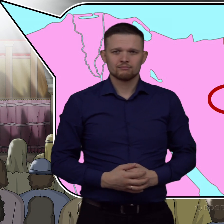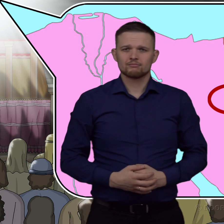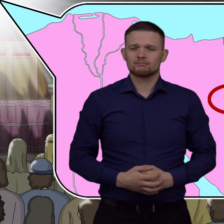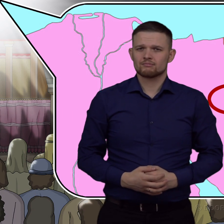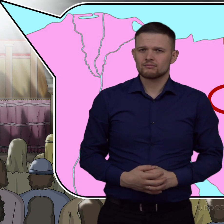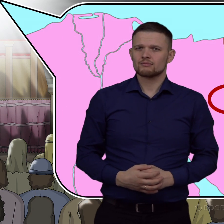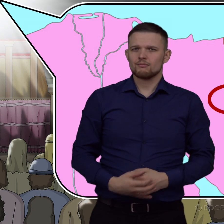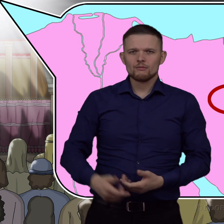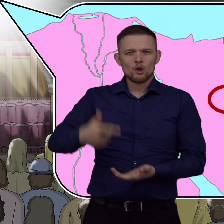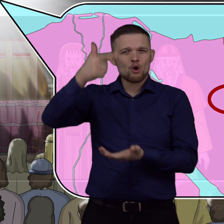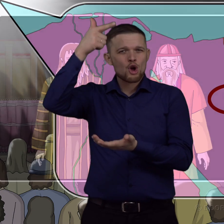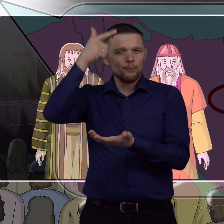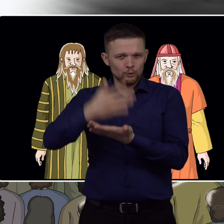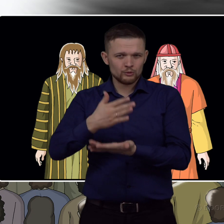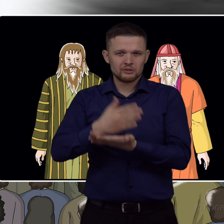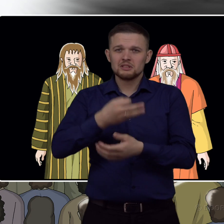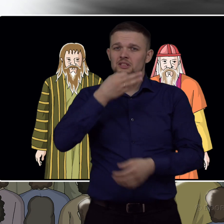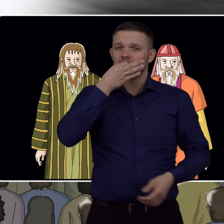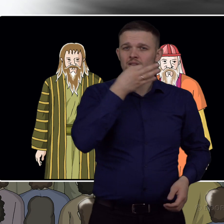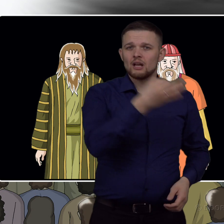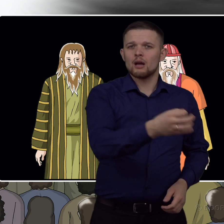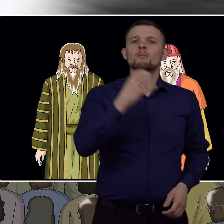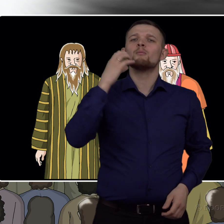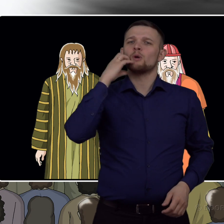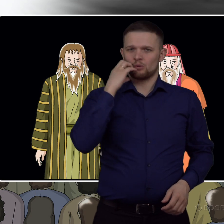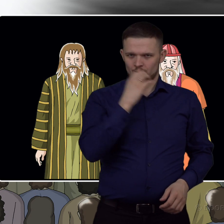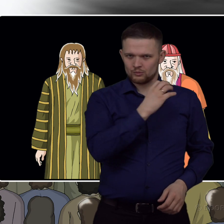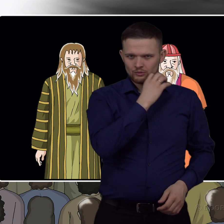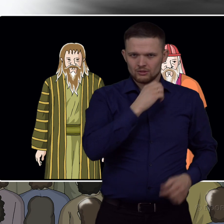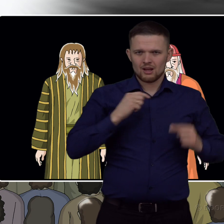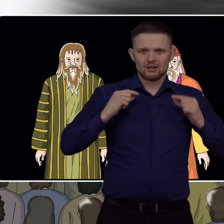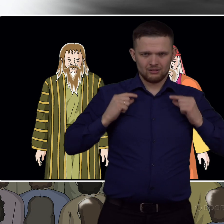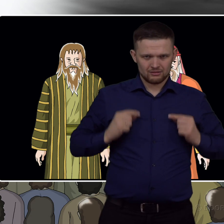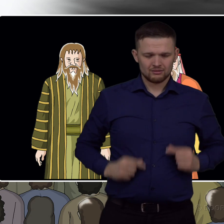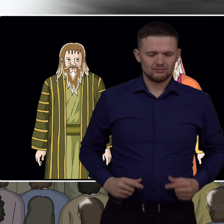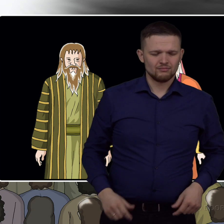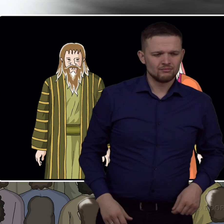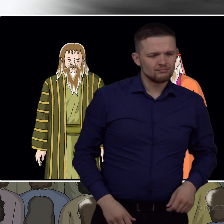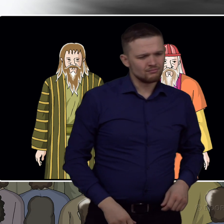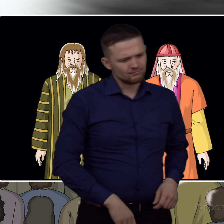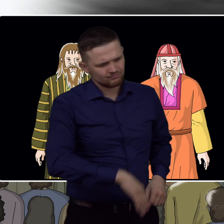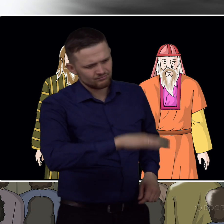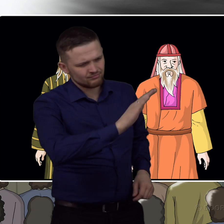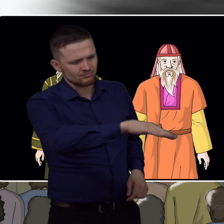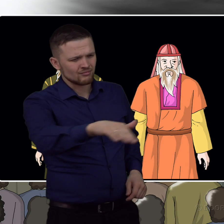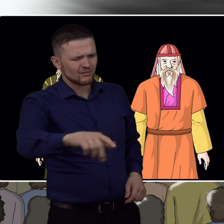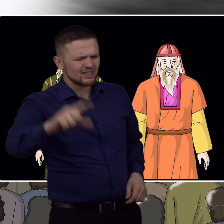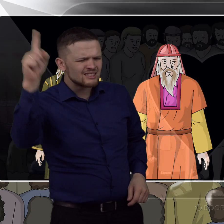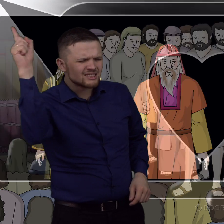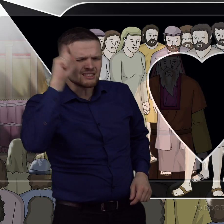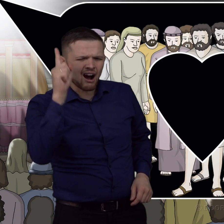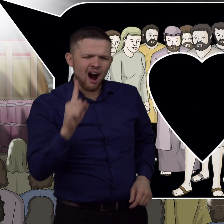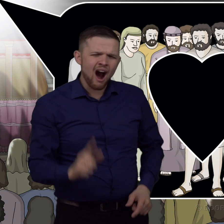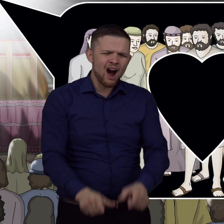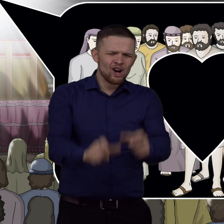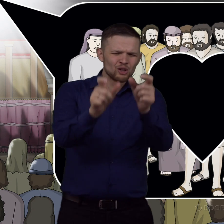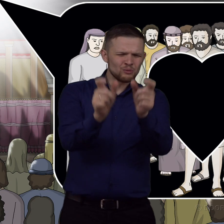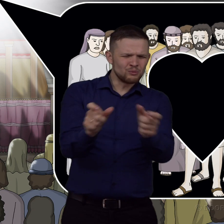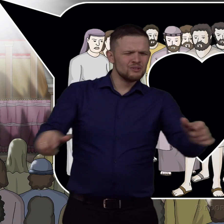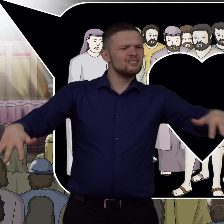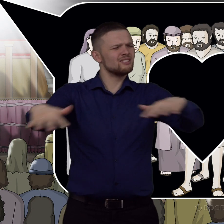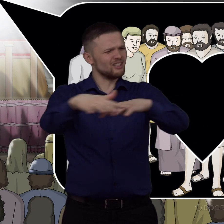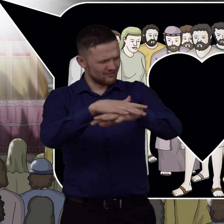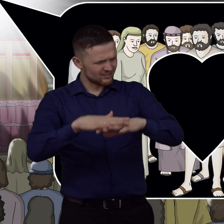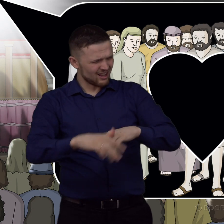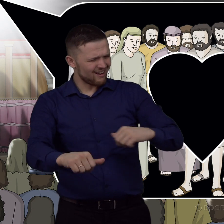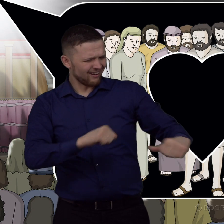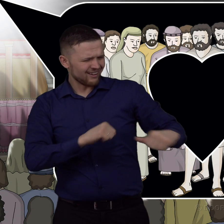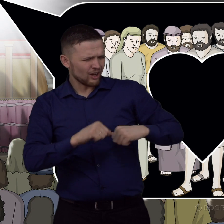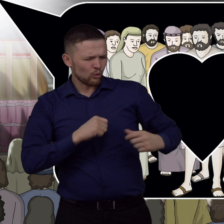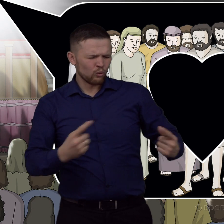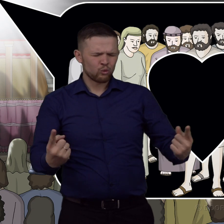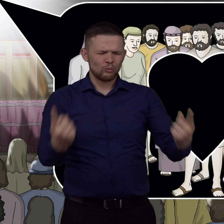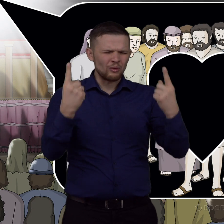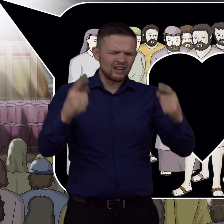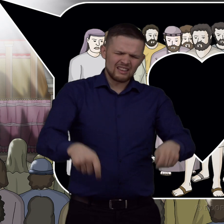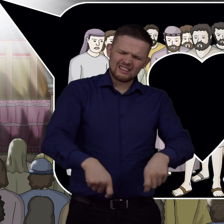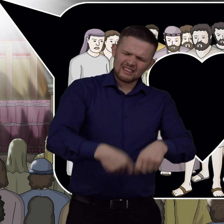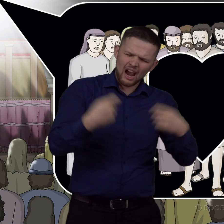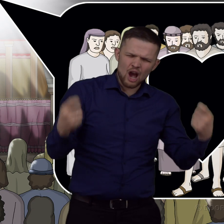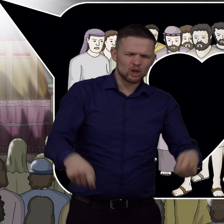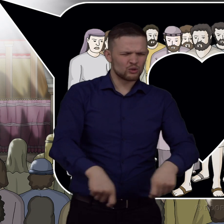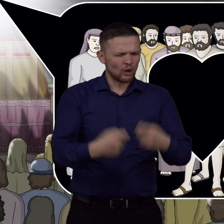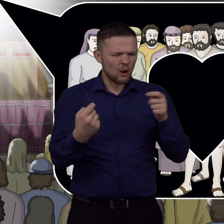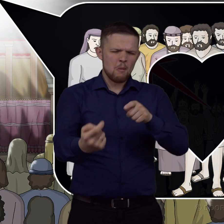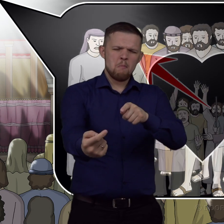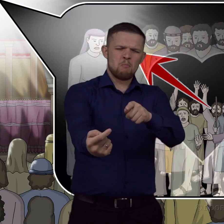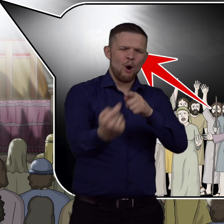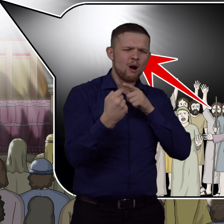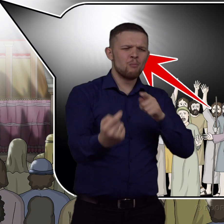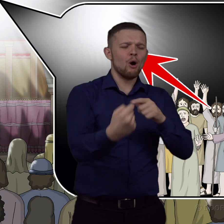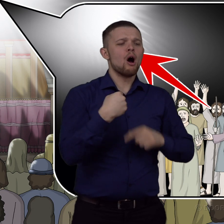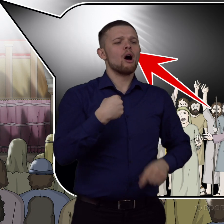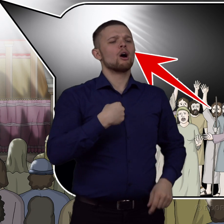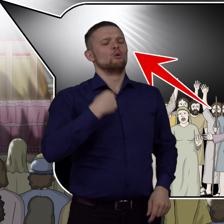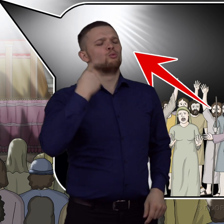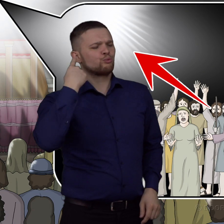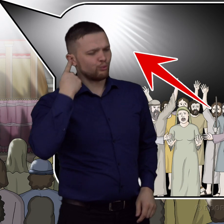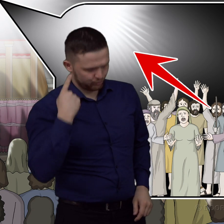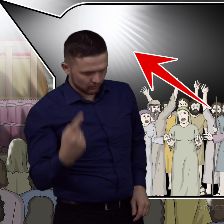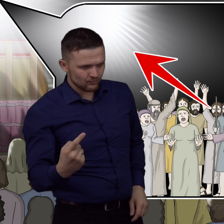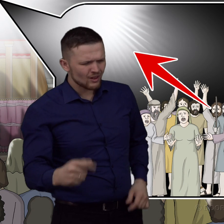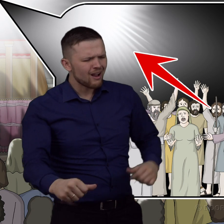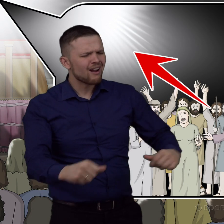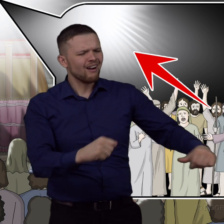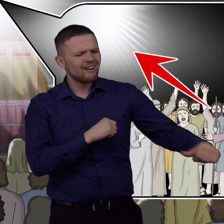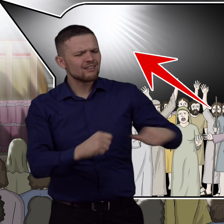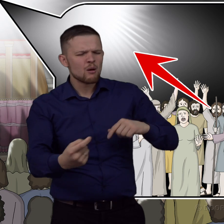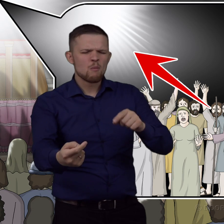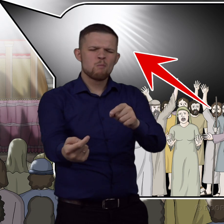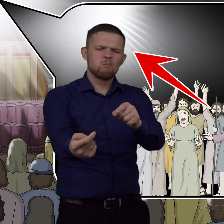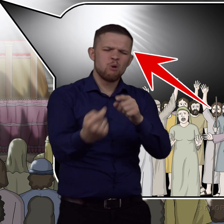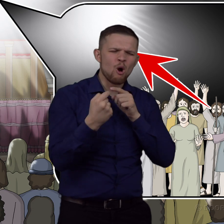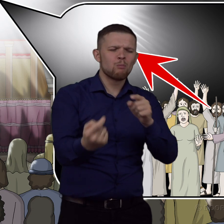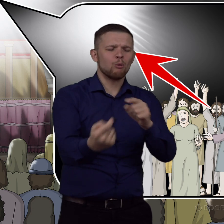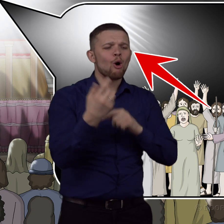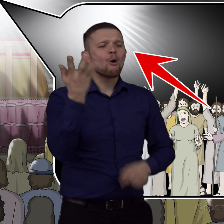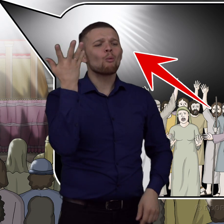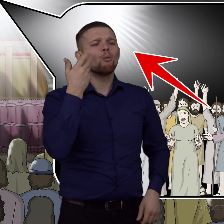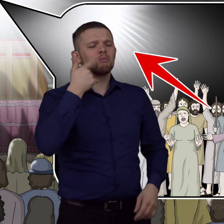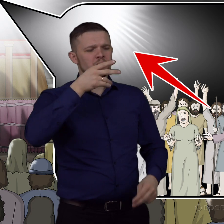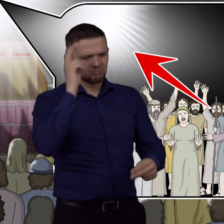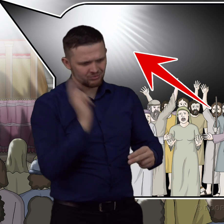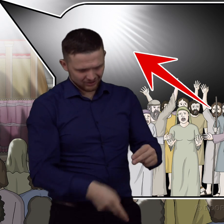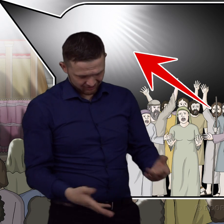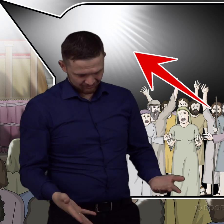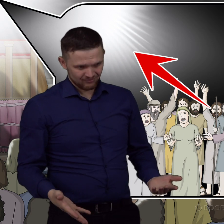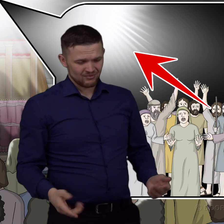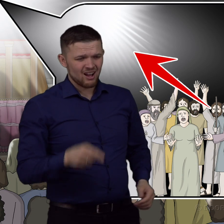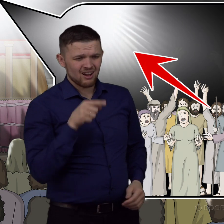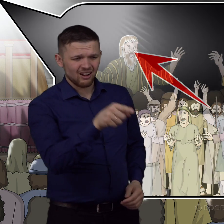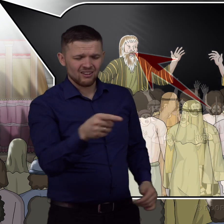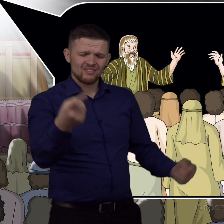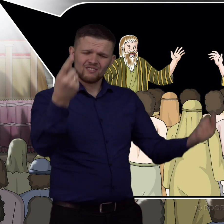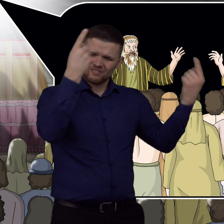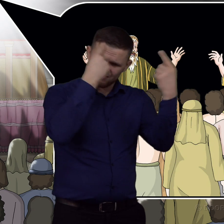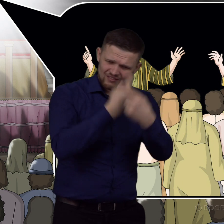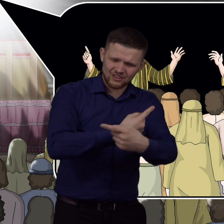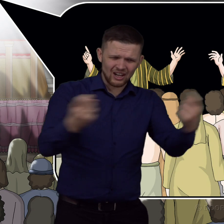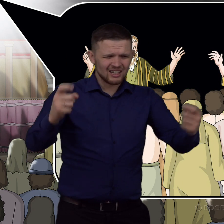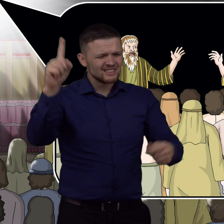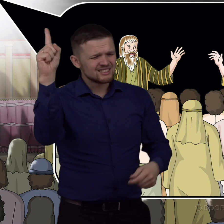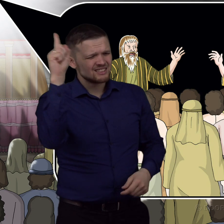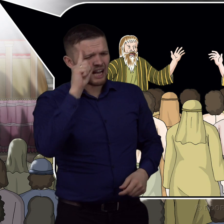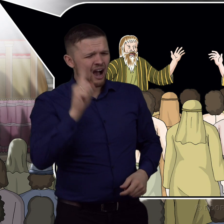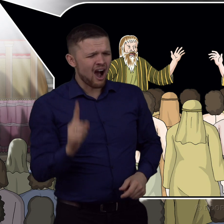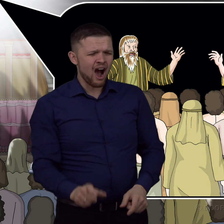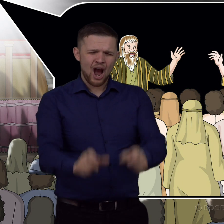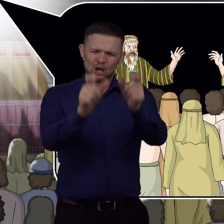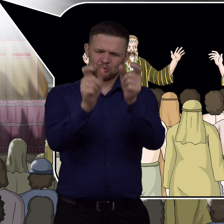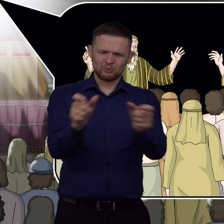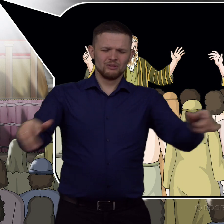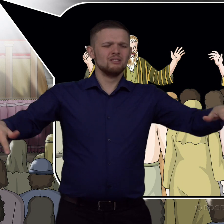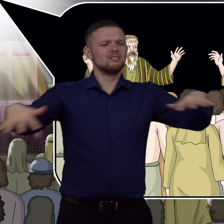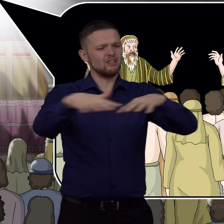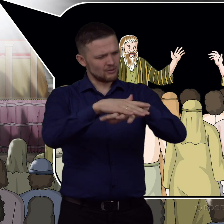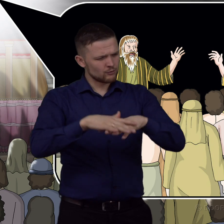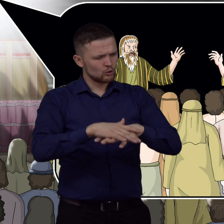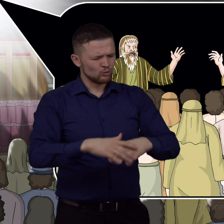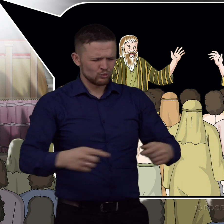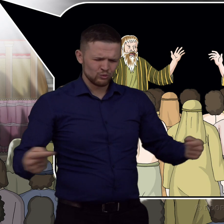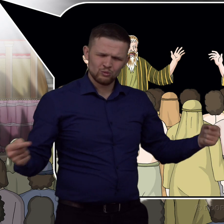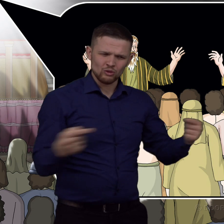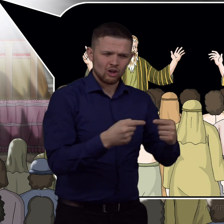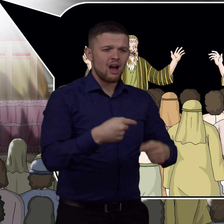Then the LORD said to Moses and Aaron, “How long will this wicked congregation grumble against Me? I have heard the complaints that the Israelites are making against Me.